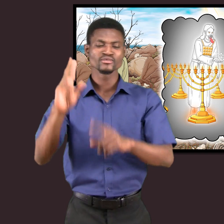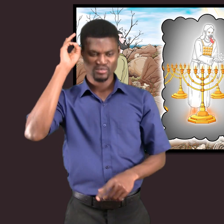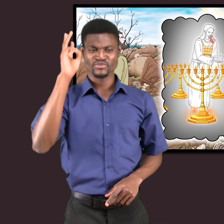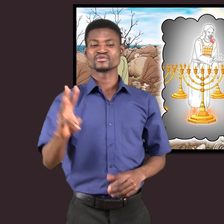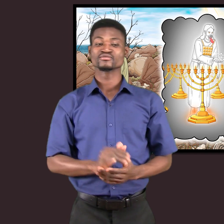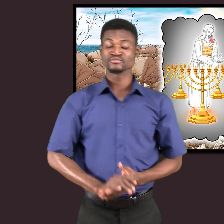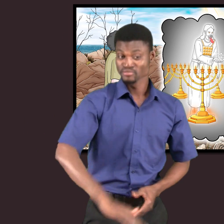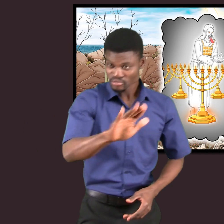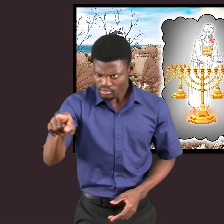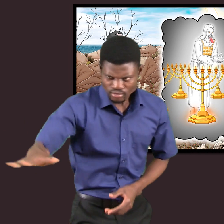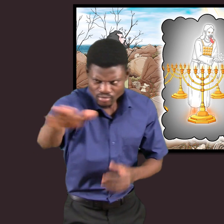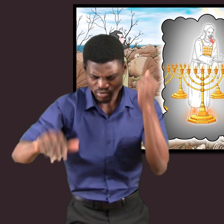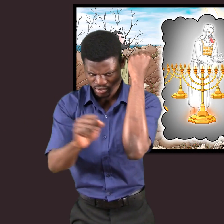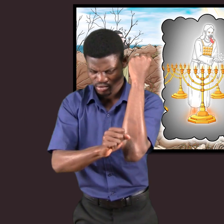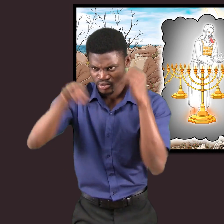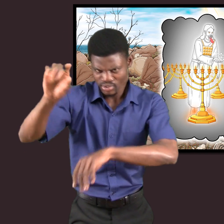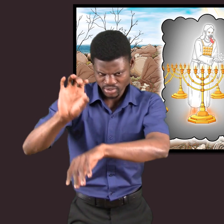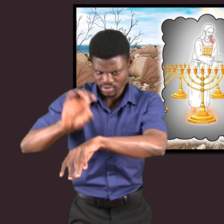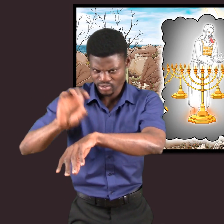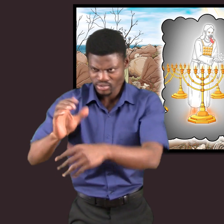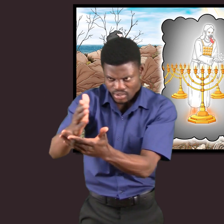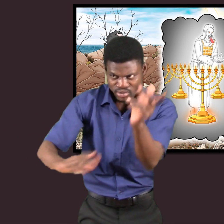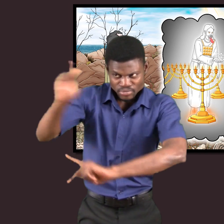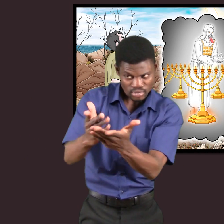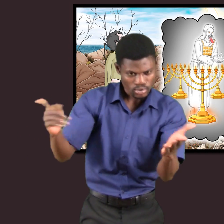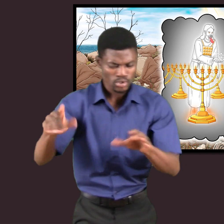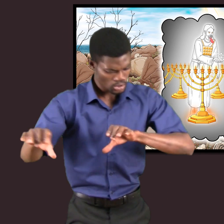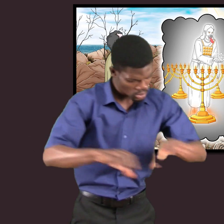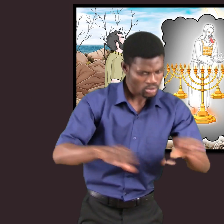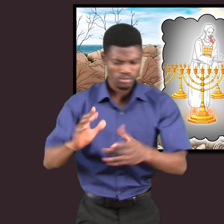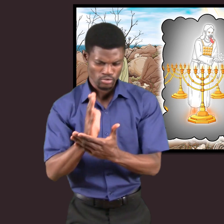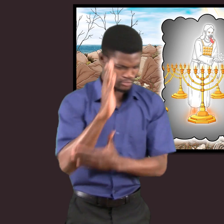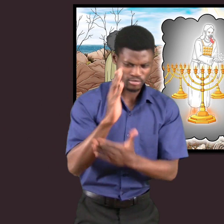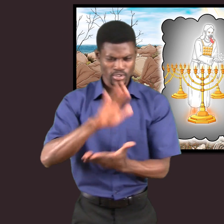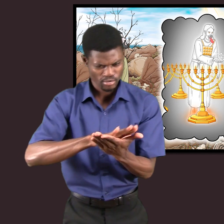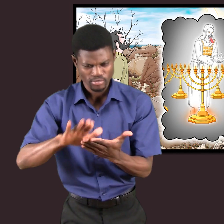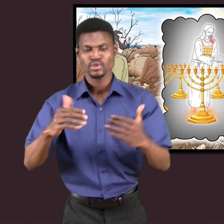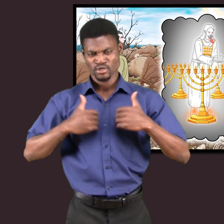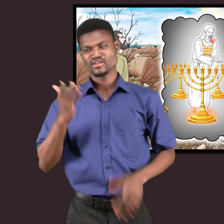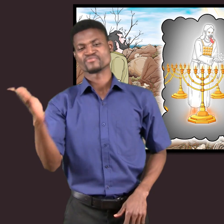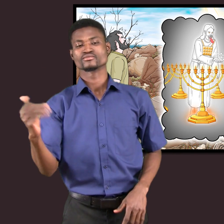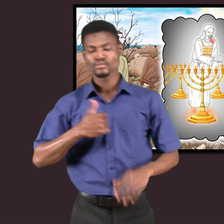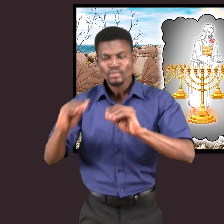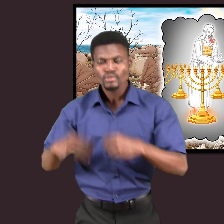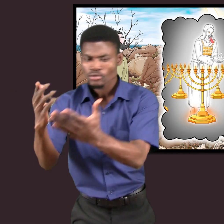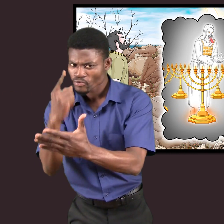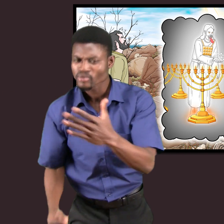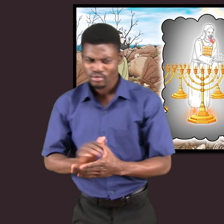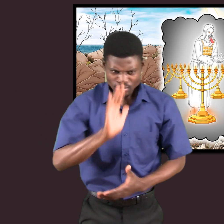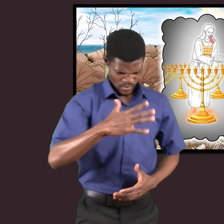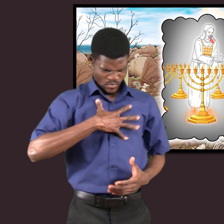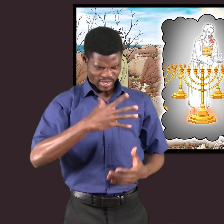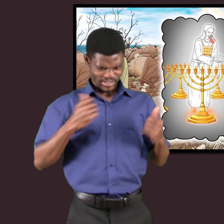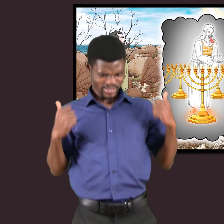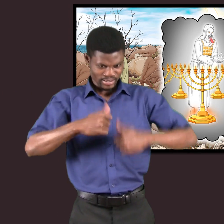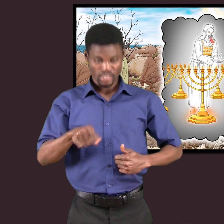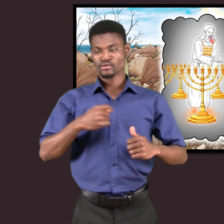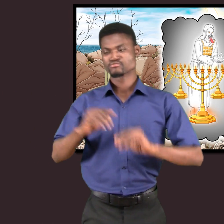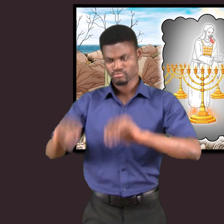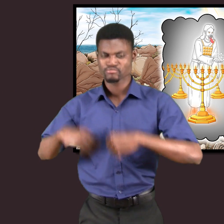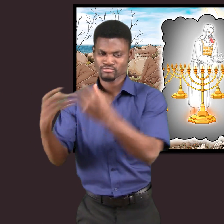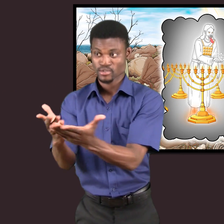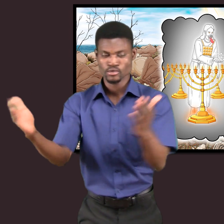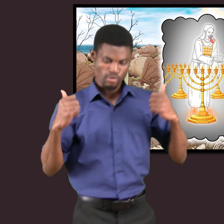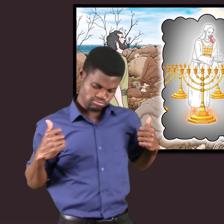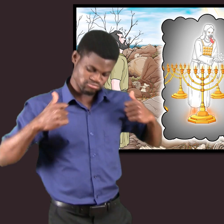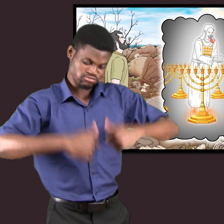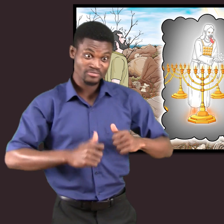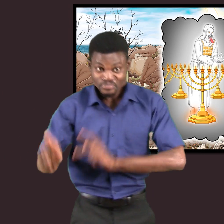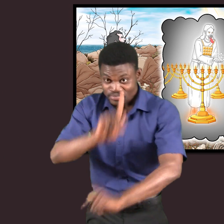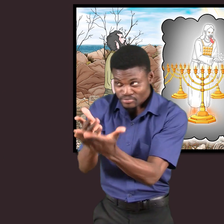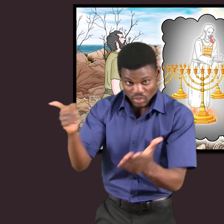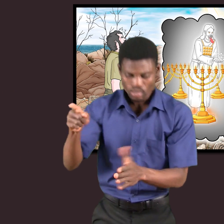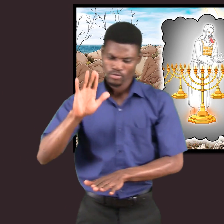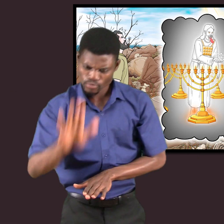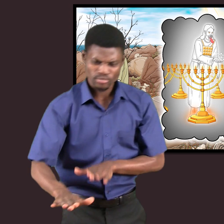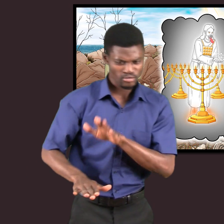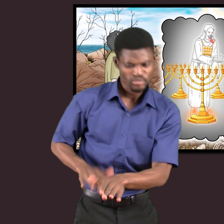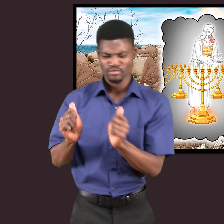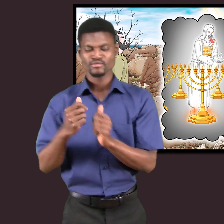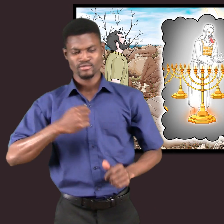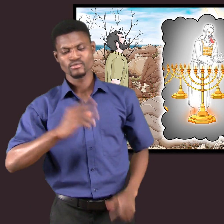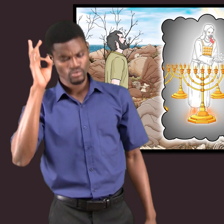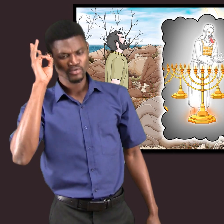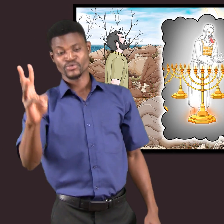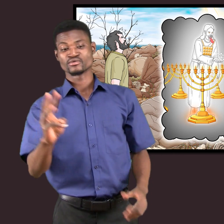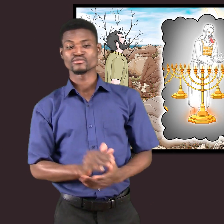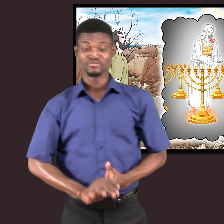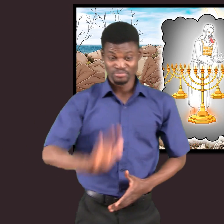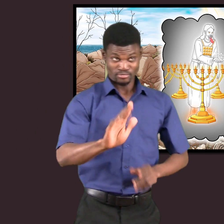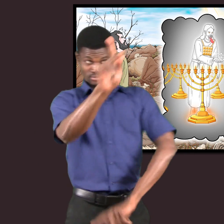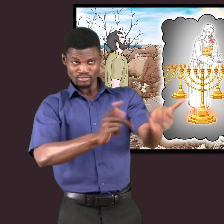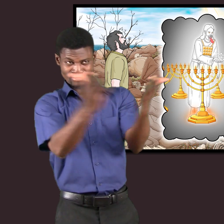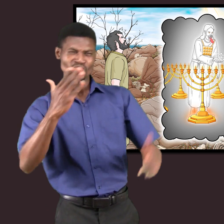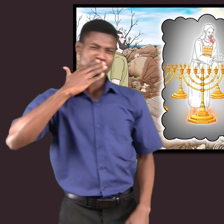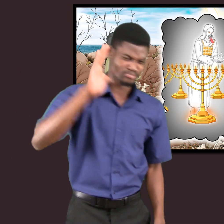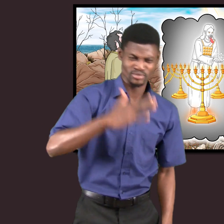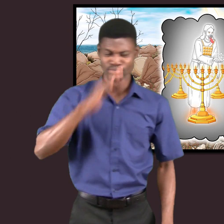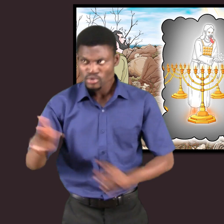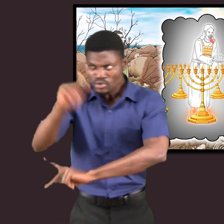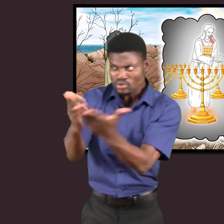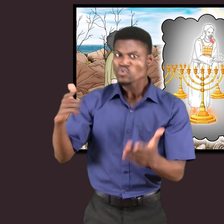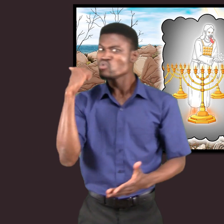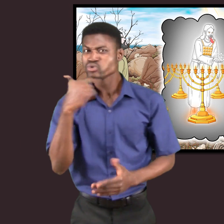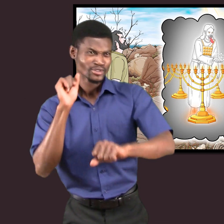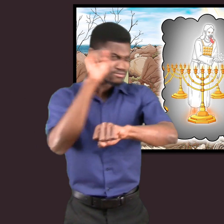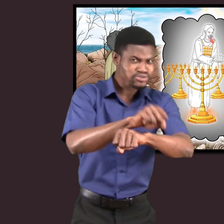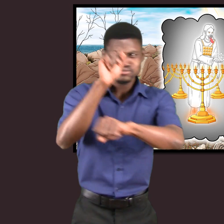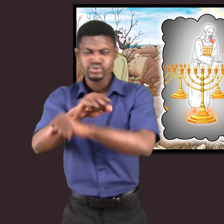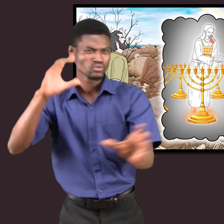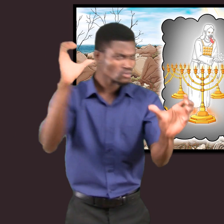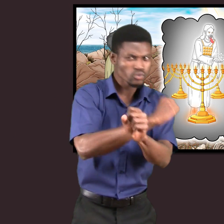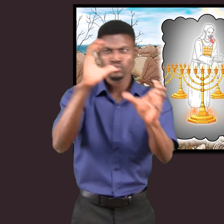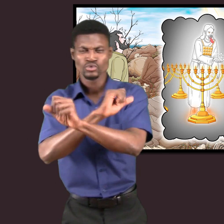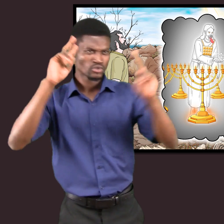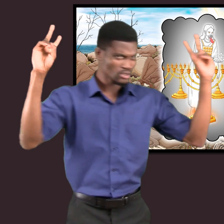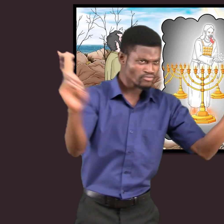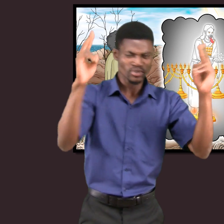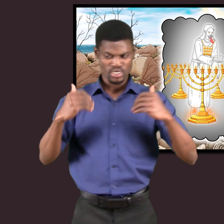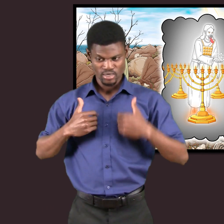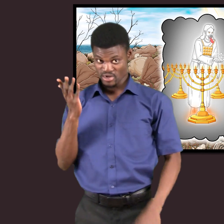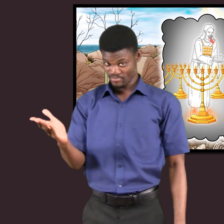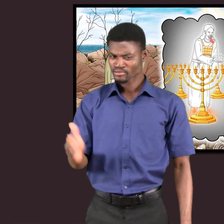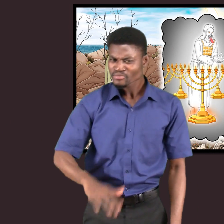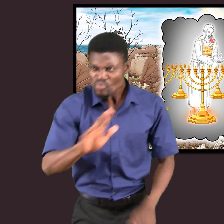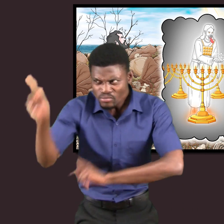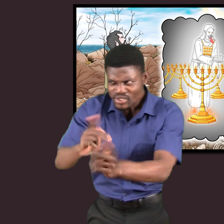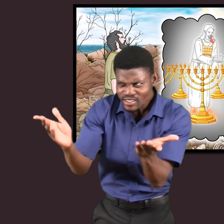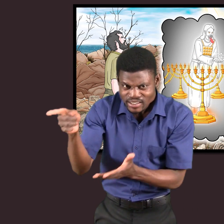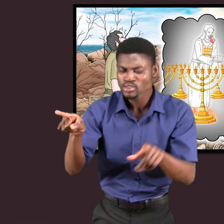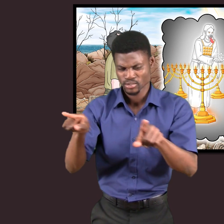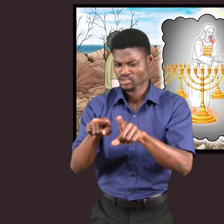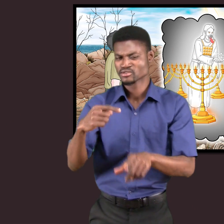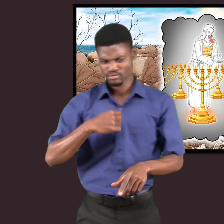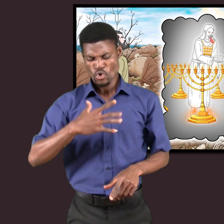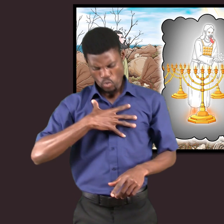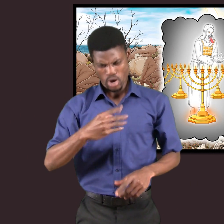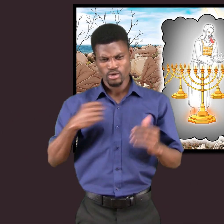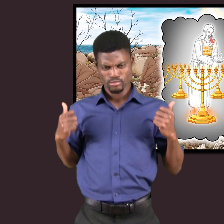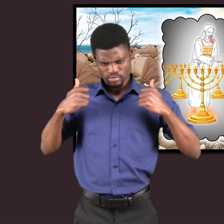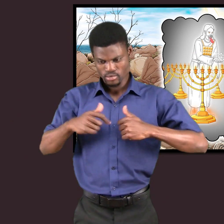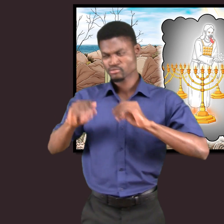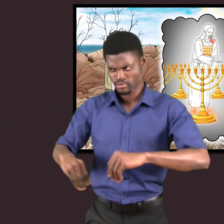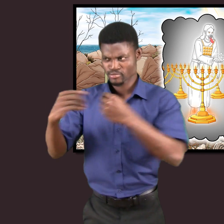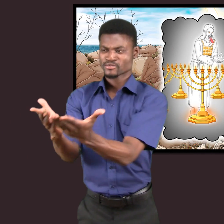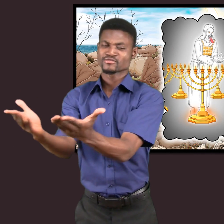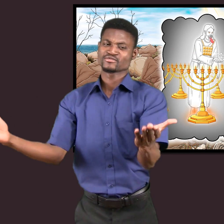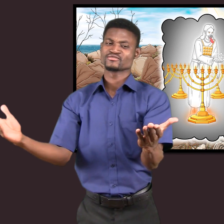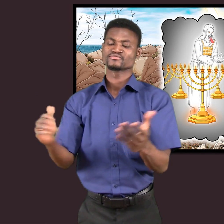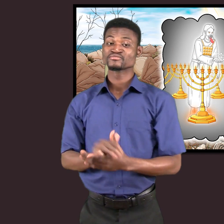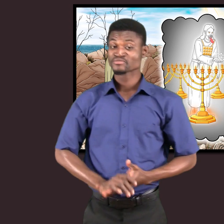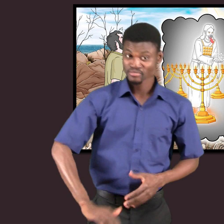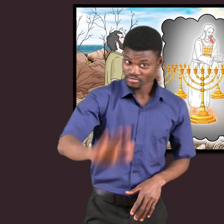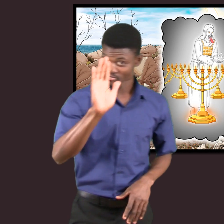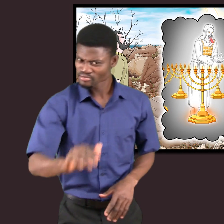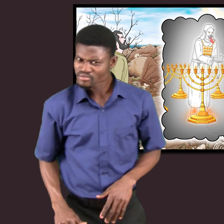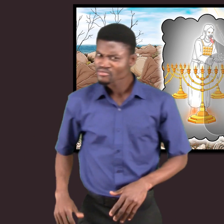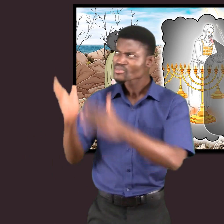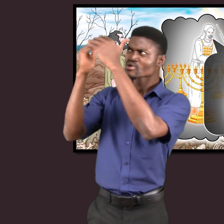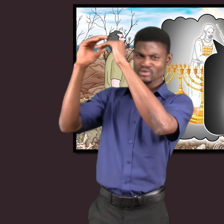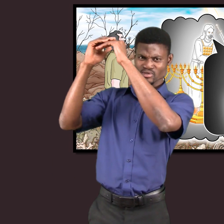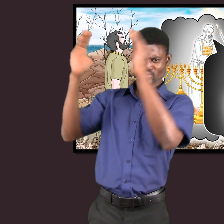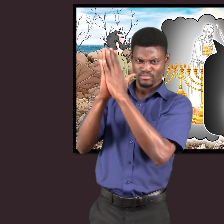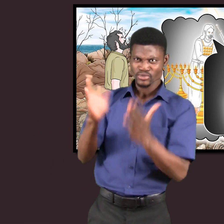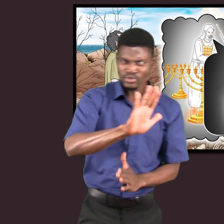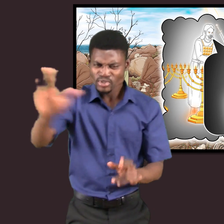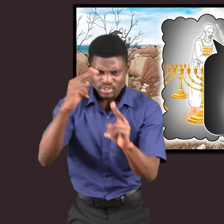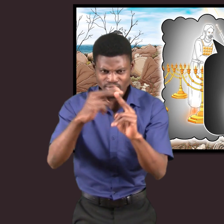But you do have a few people in Sardis who have not soiled their garments, and because they are worthy, they will walk with Me in white. Like them, he who overcomes will be dressed in white.